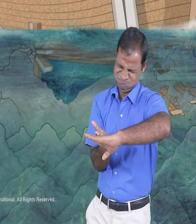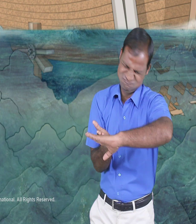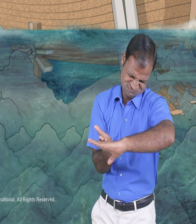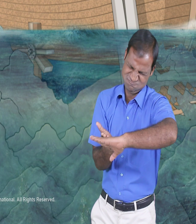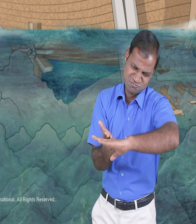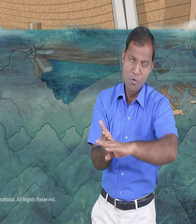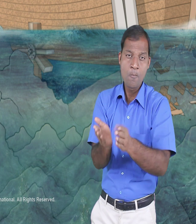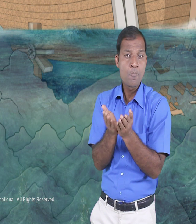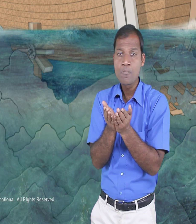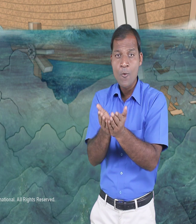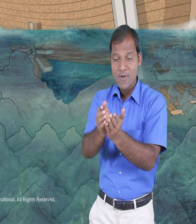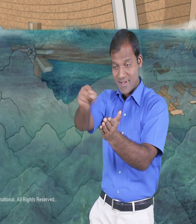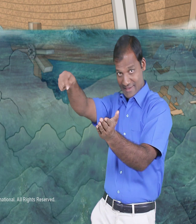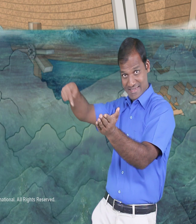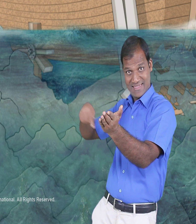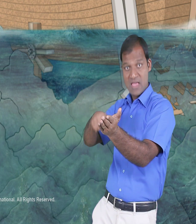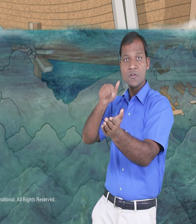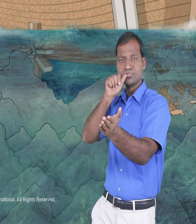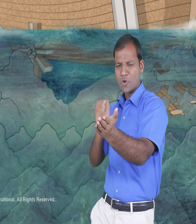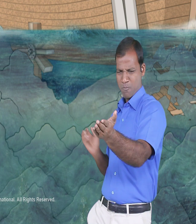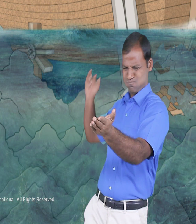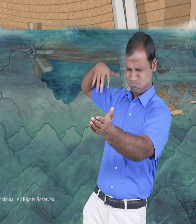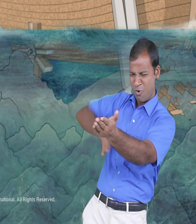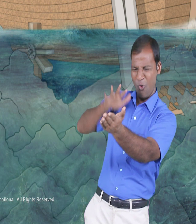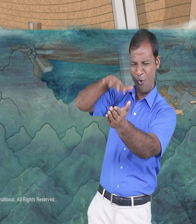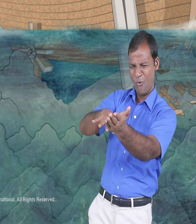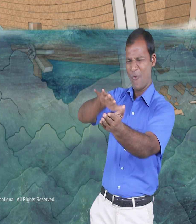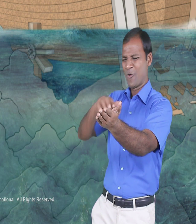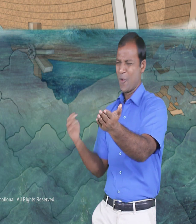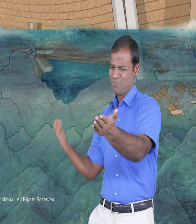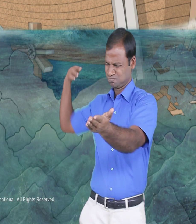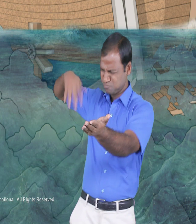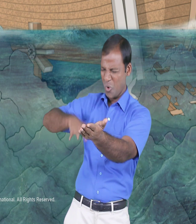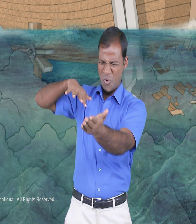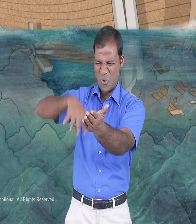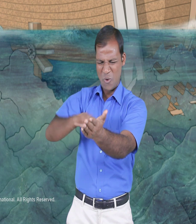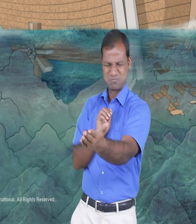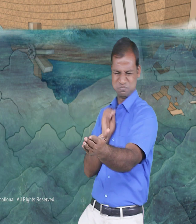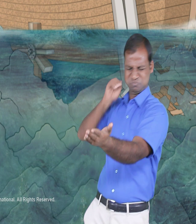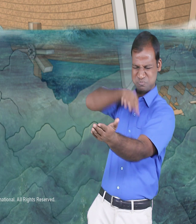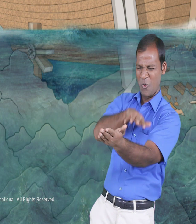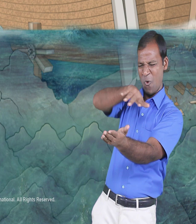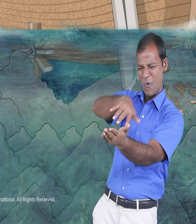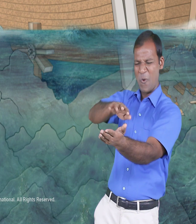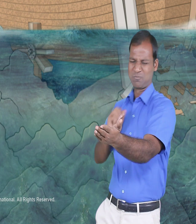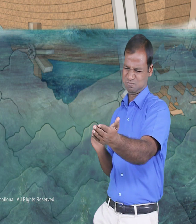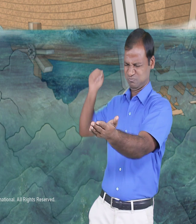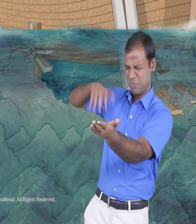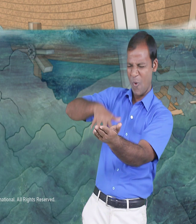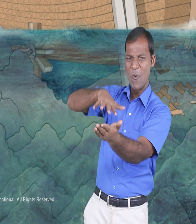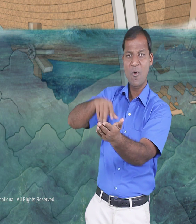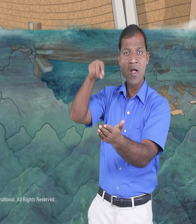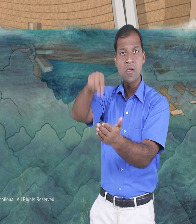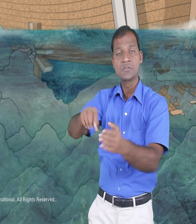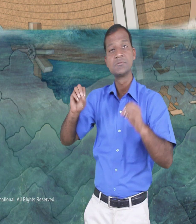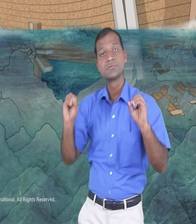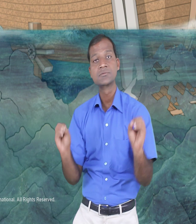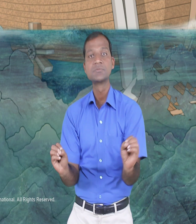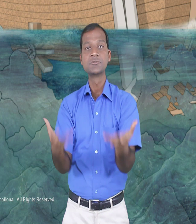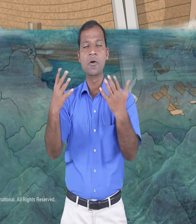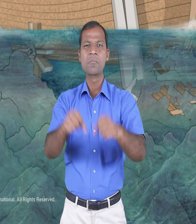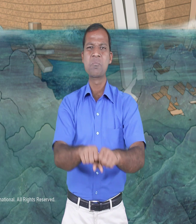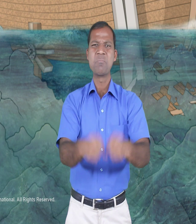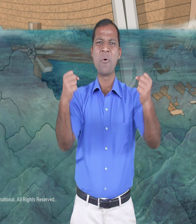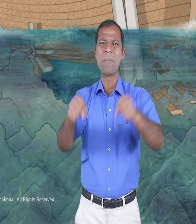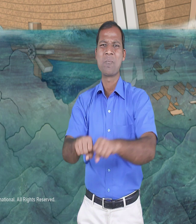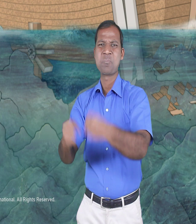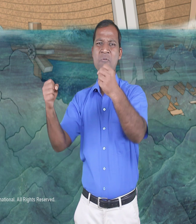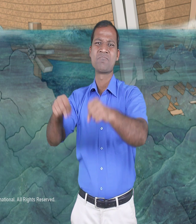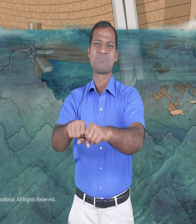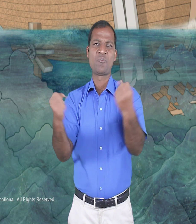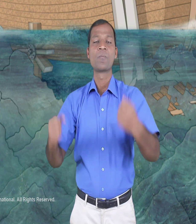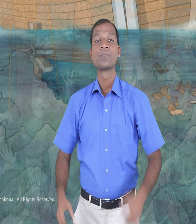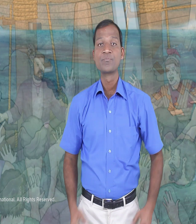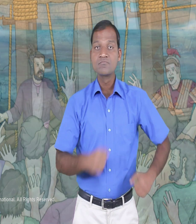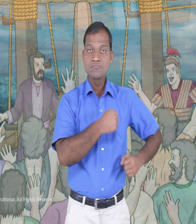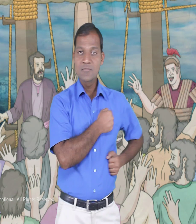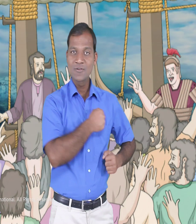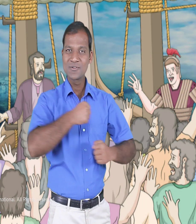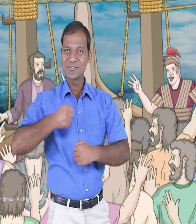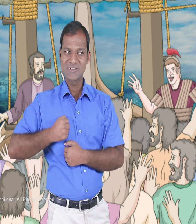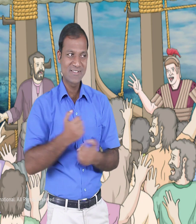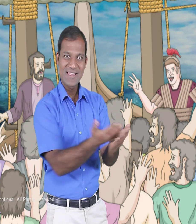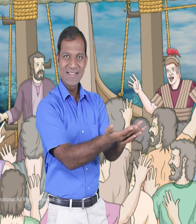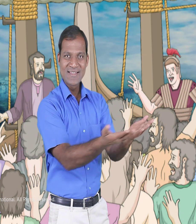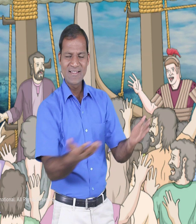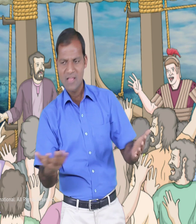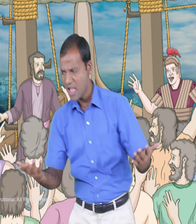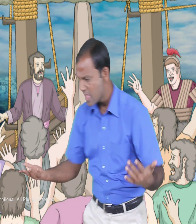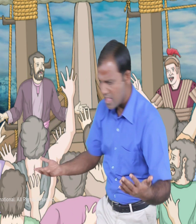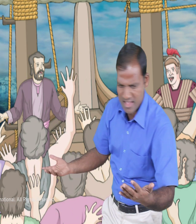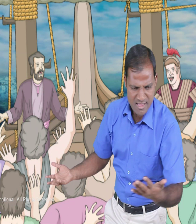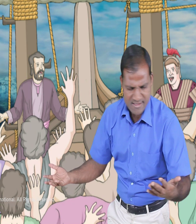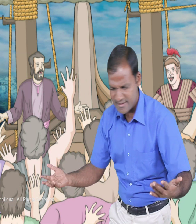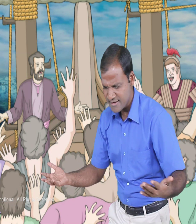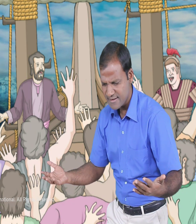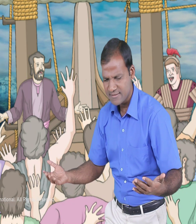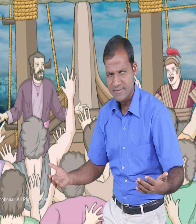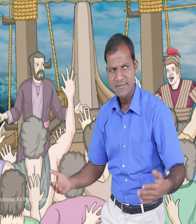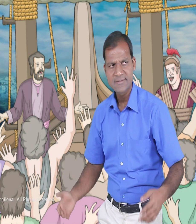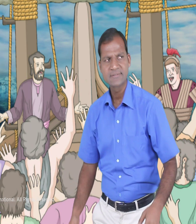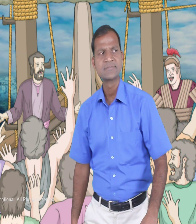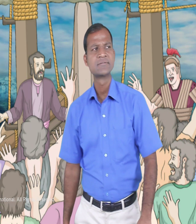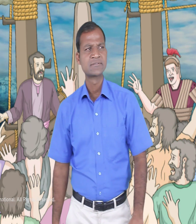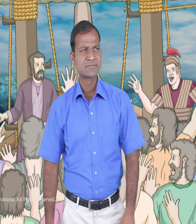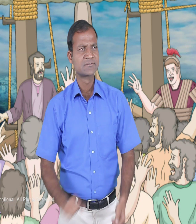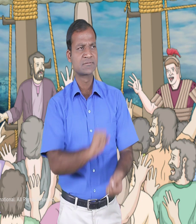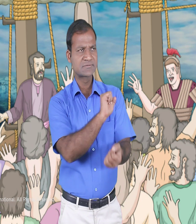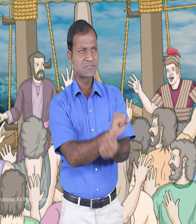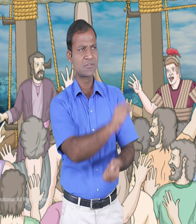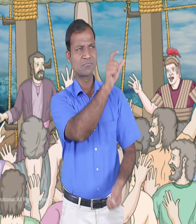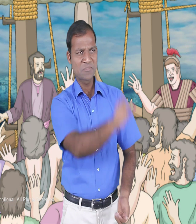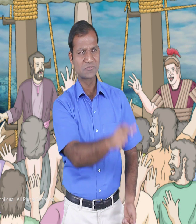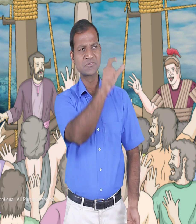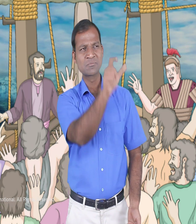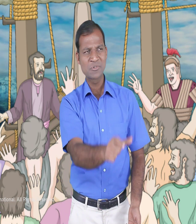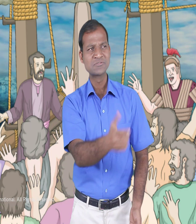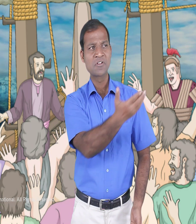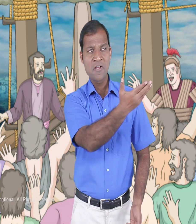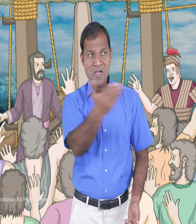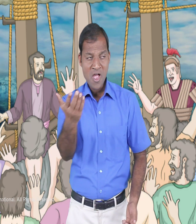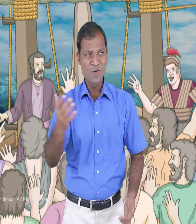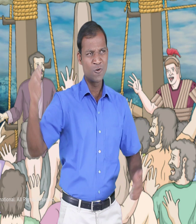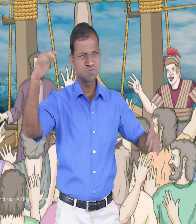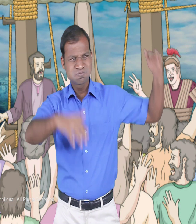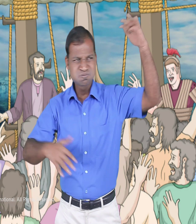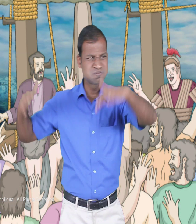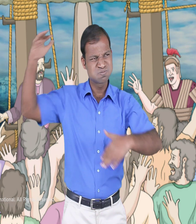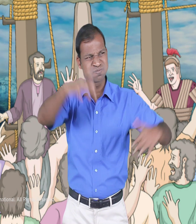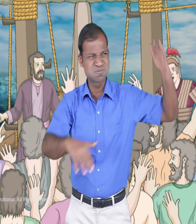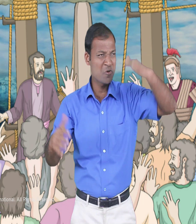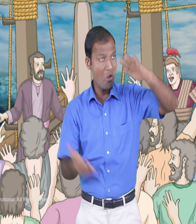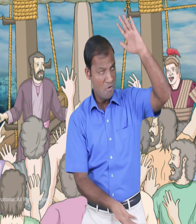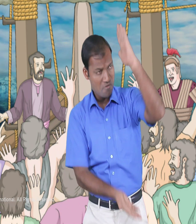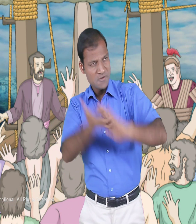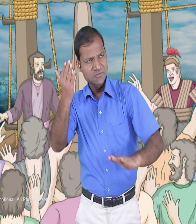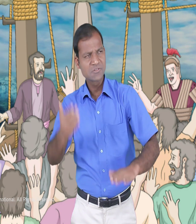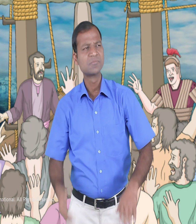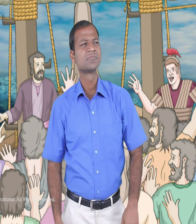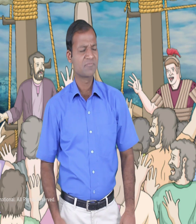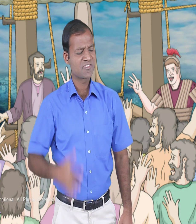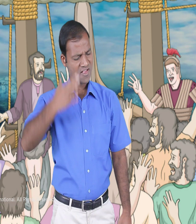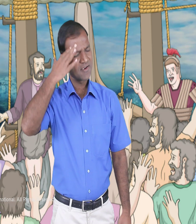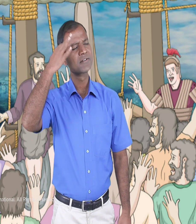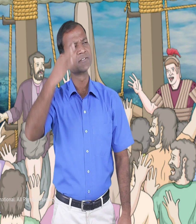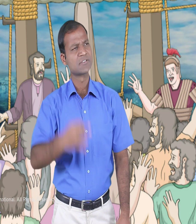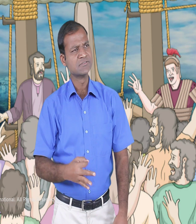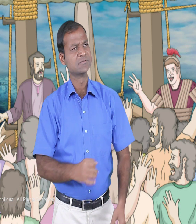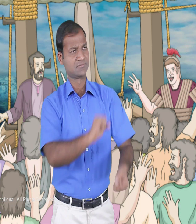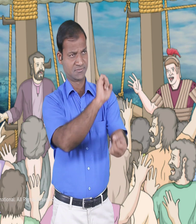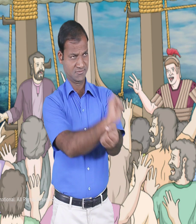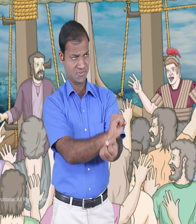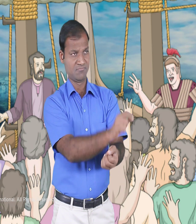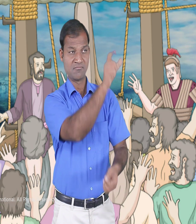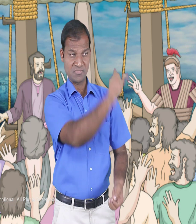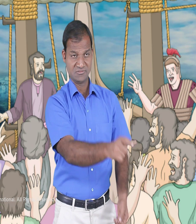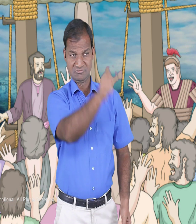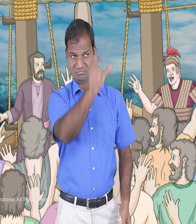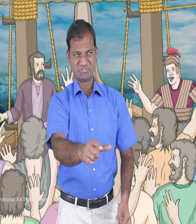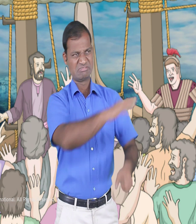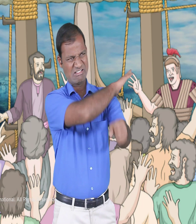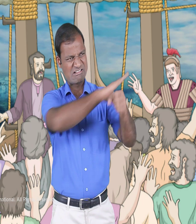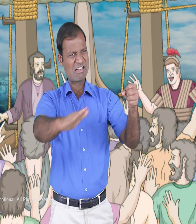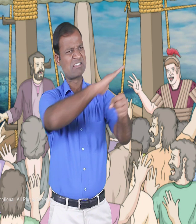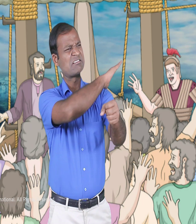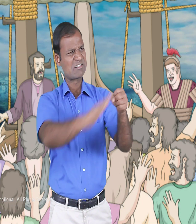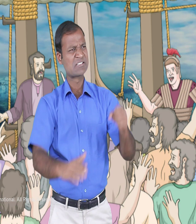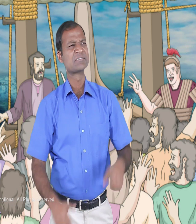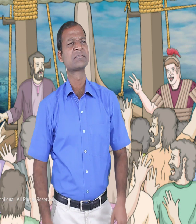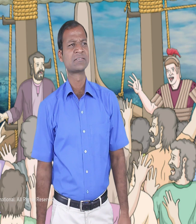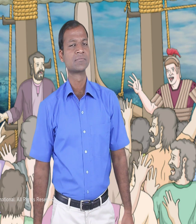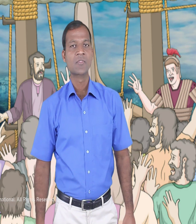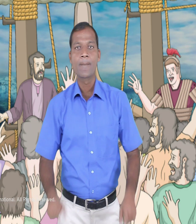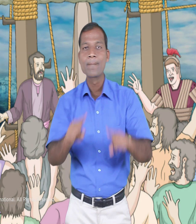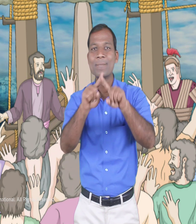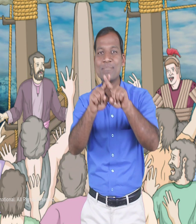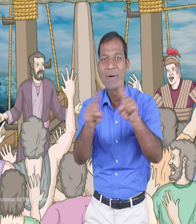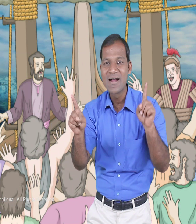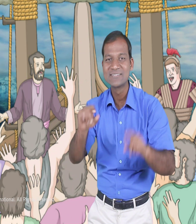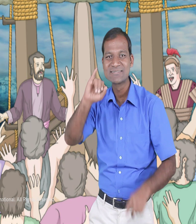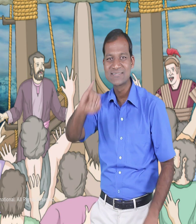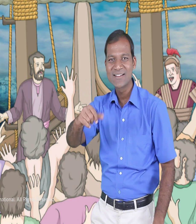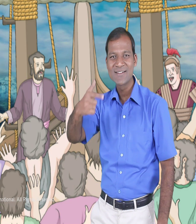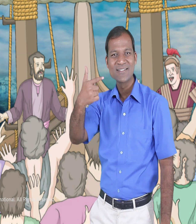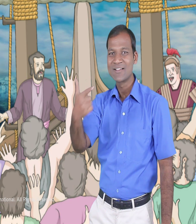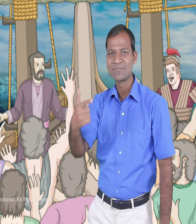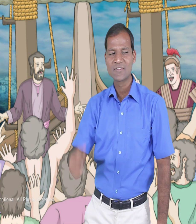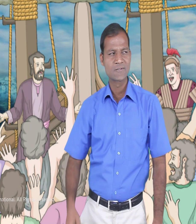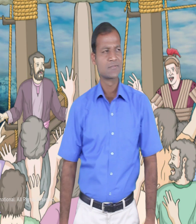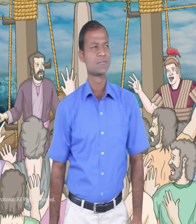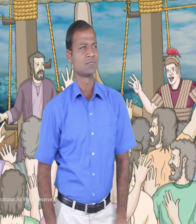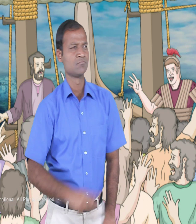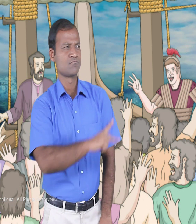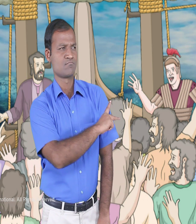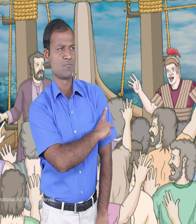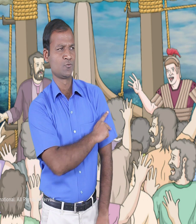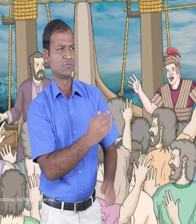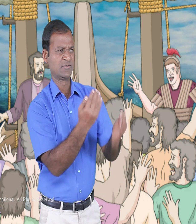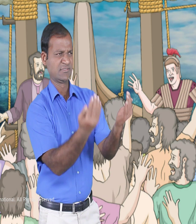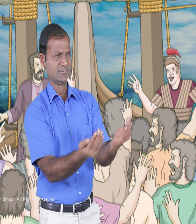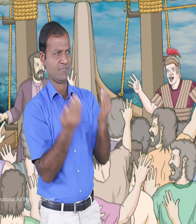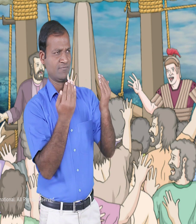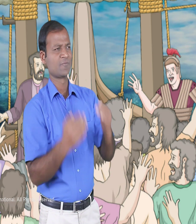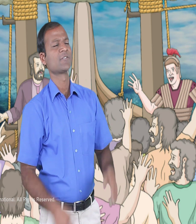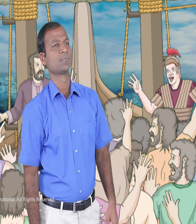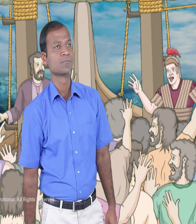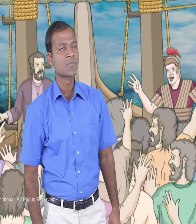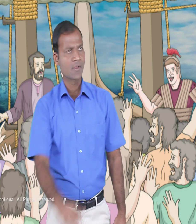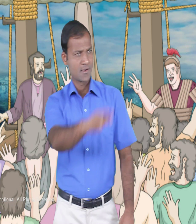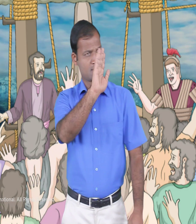The bow stuck fast and would not move, and the stern was being broken up by the pounding of the waves.